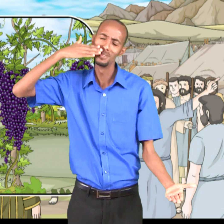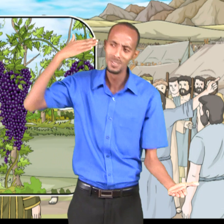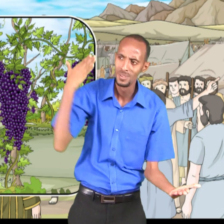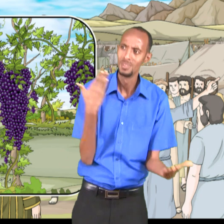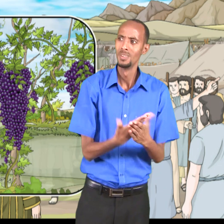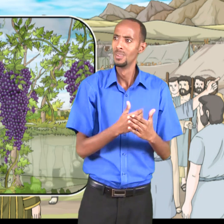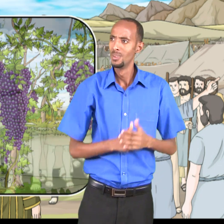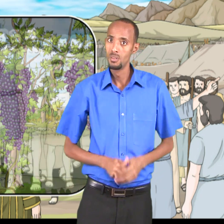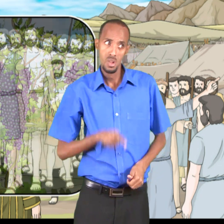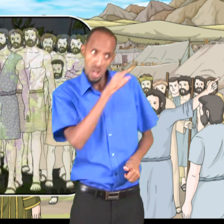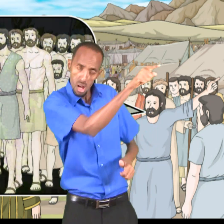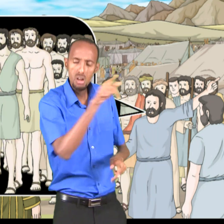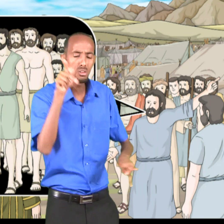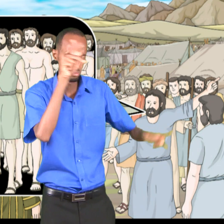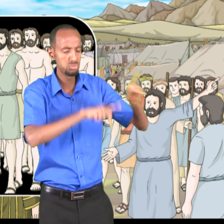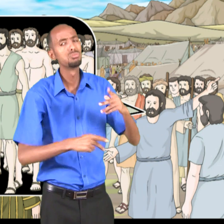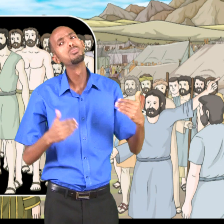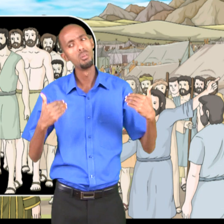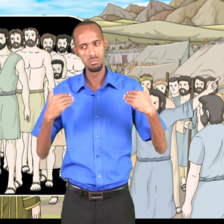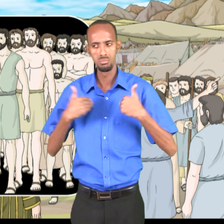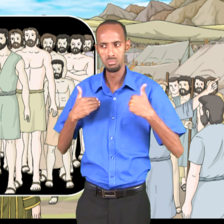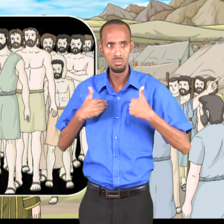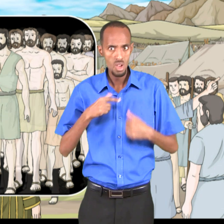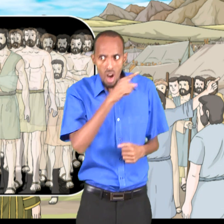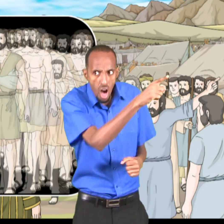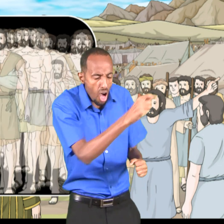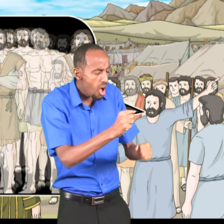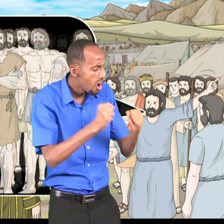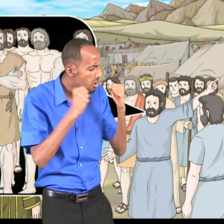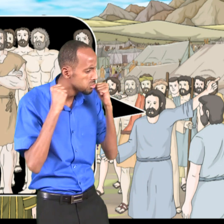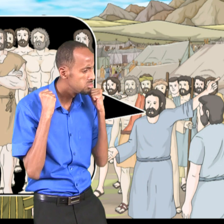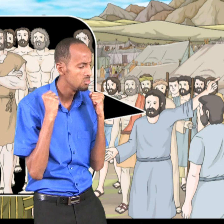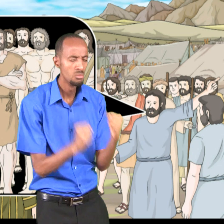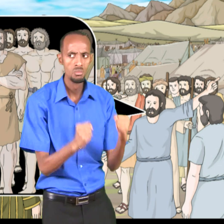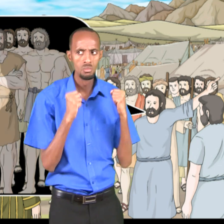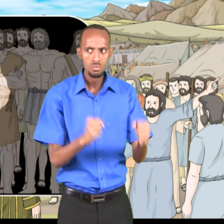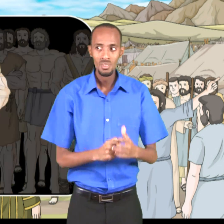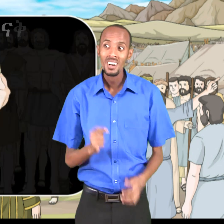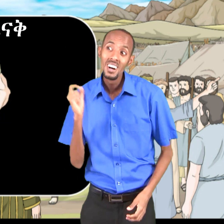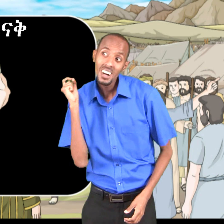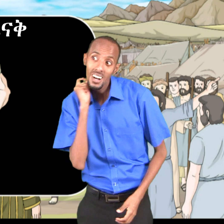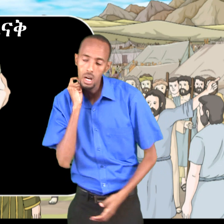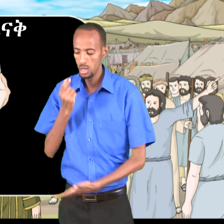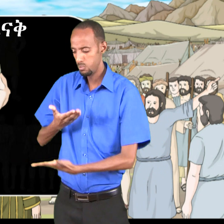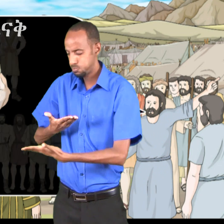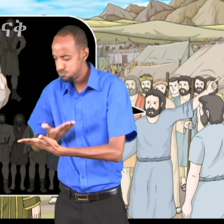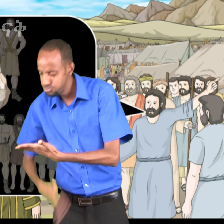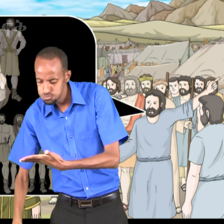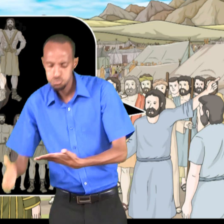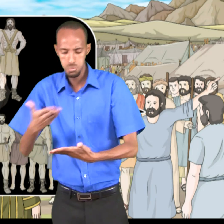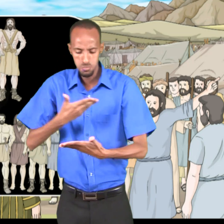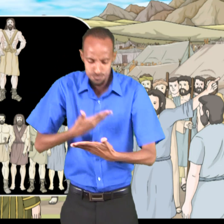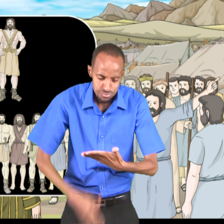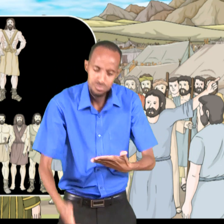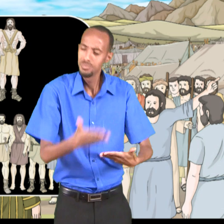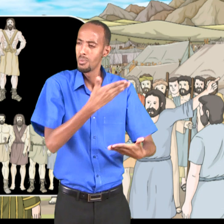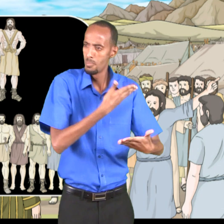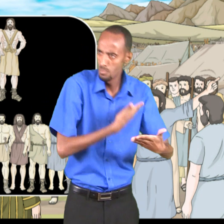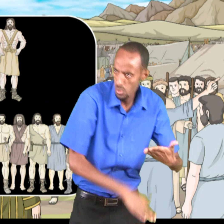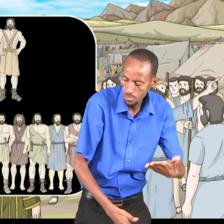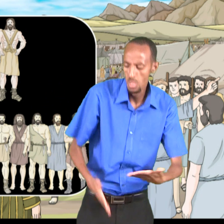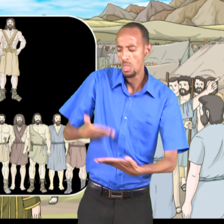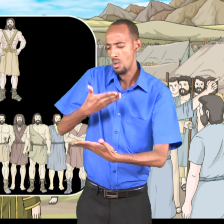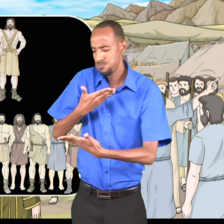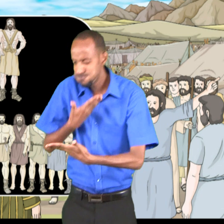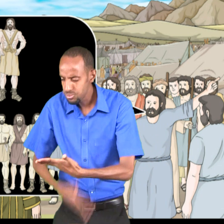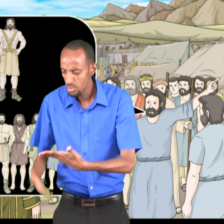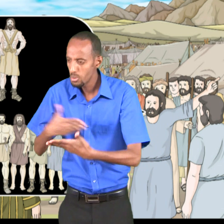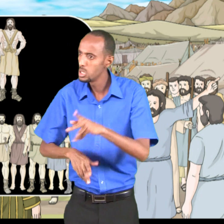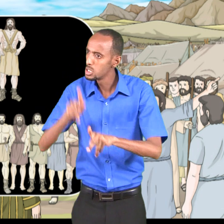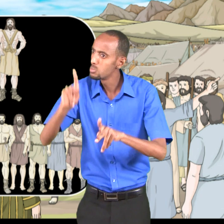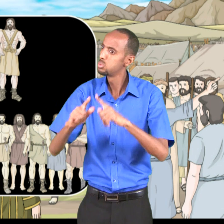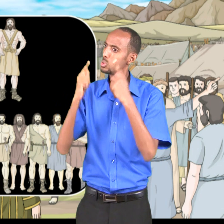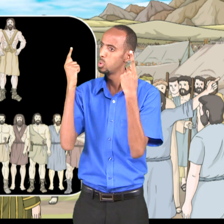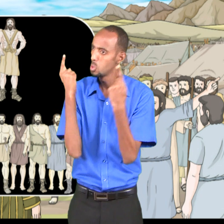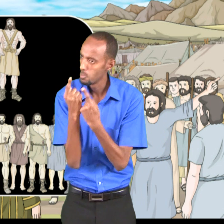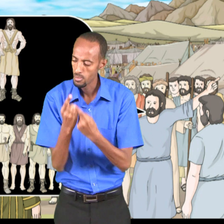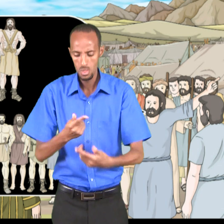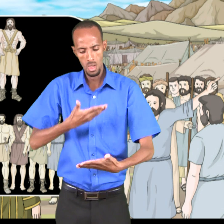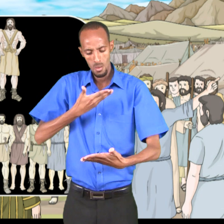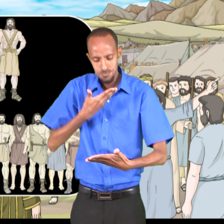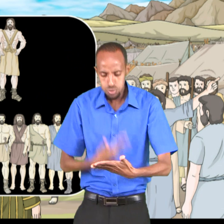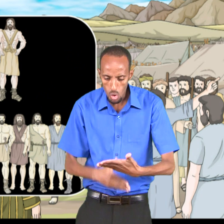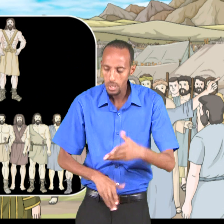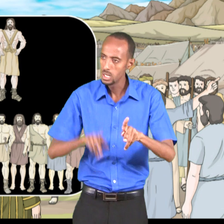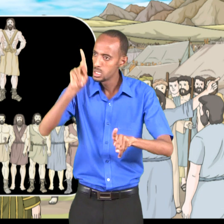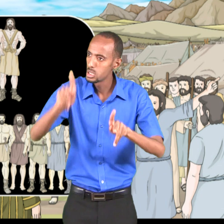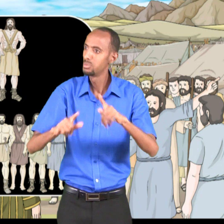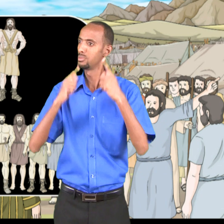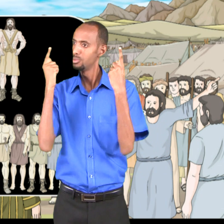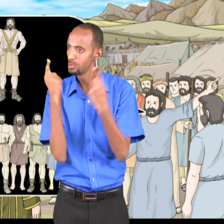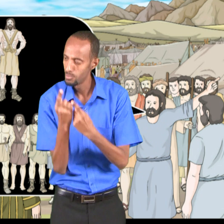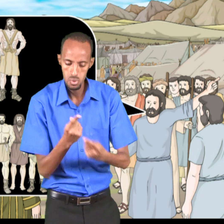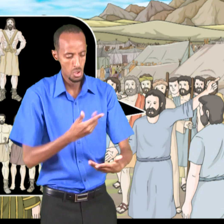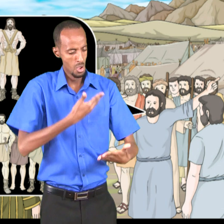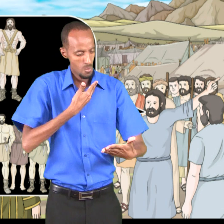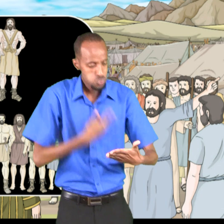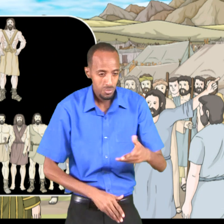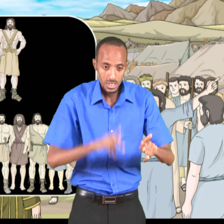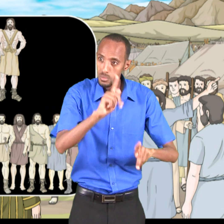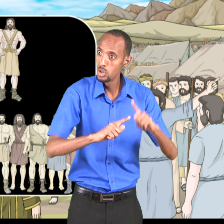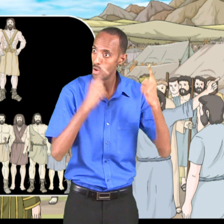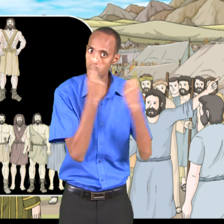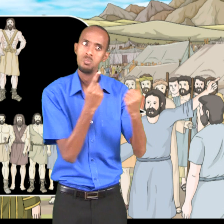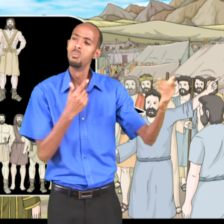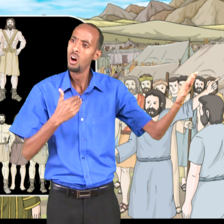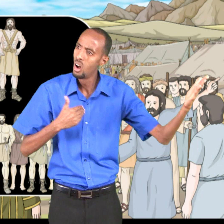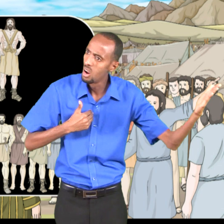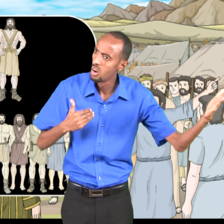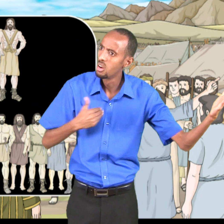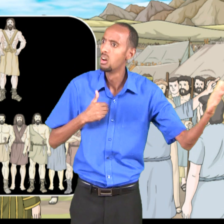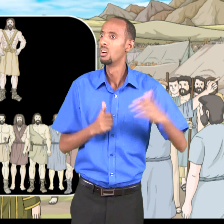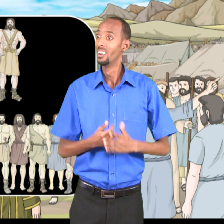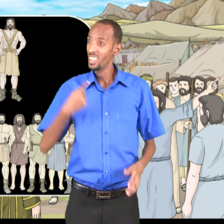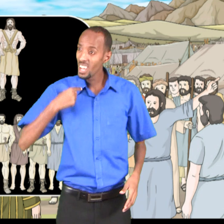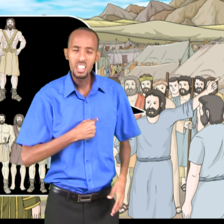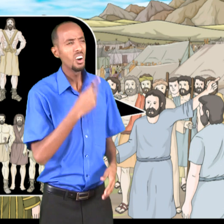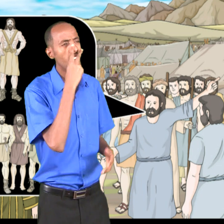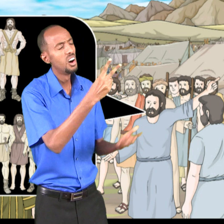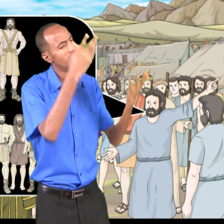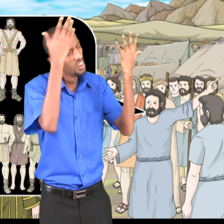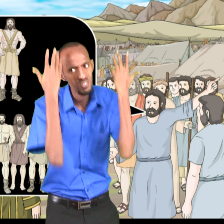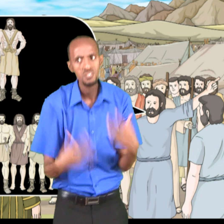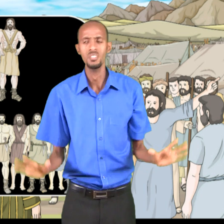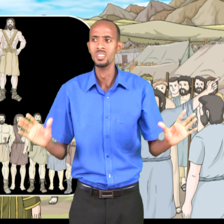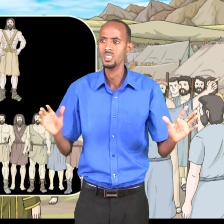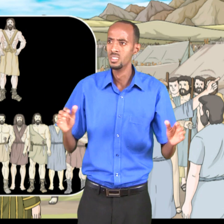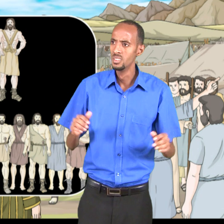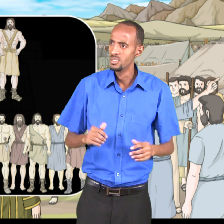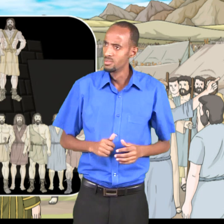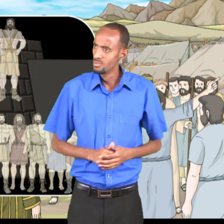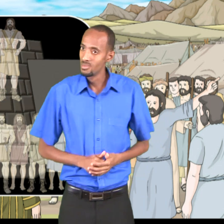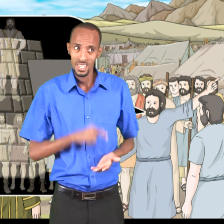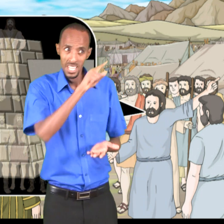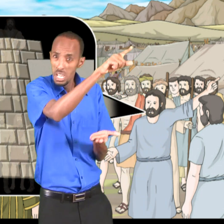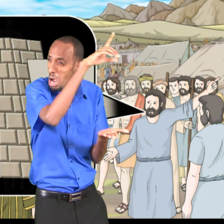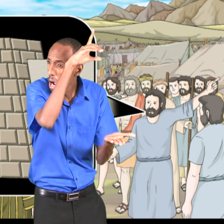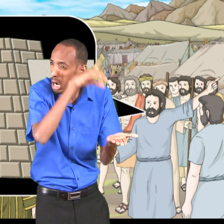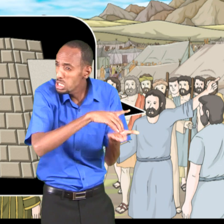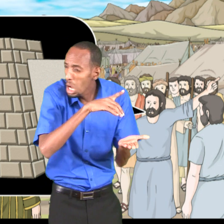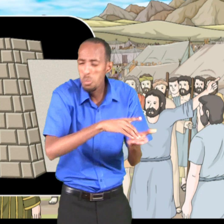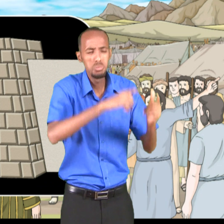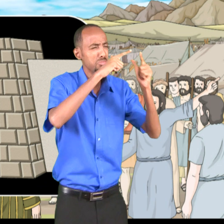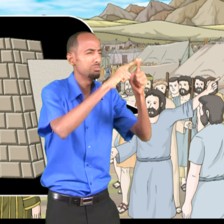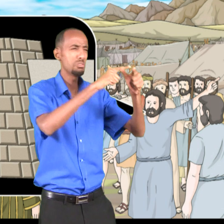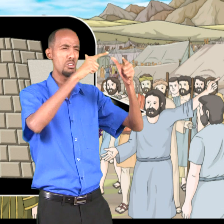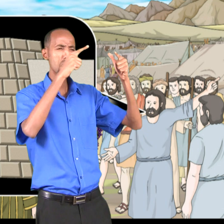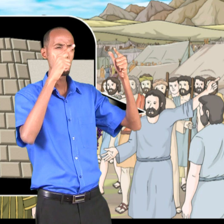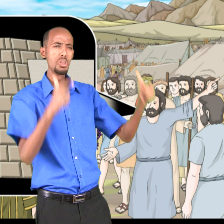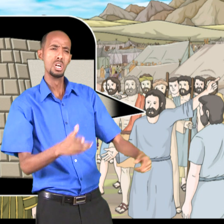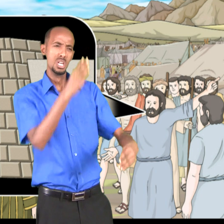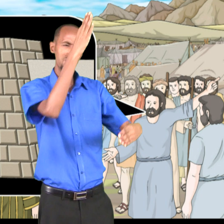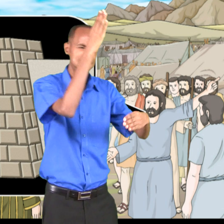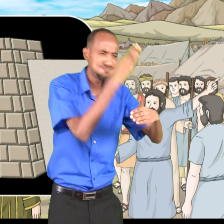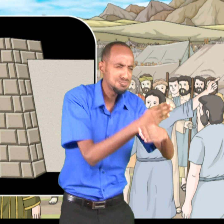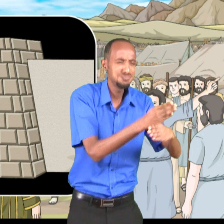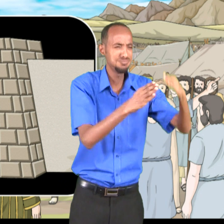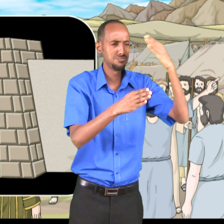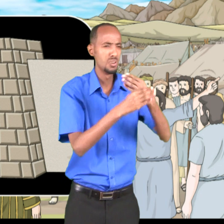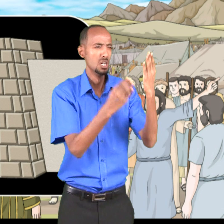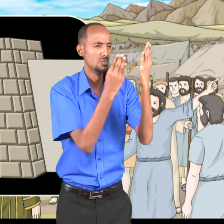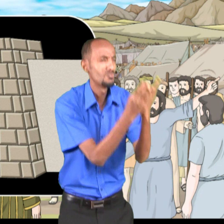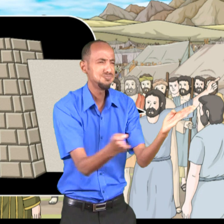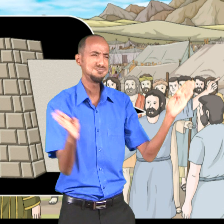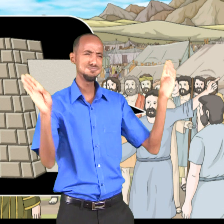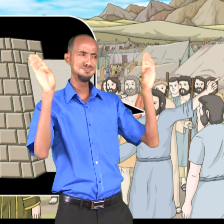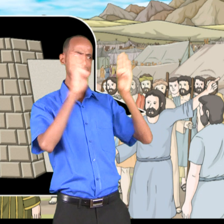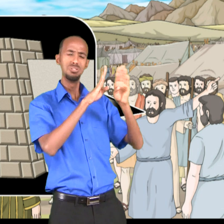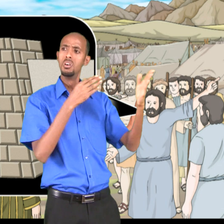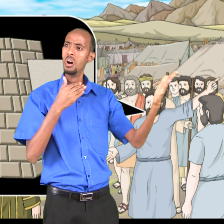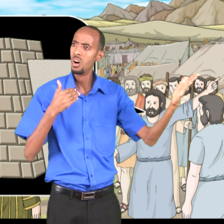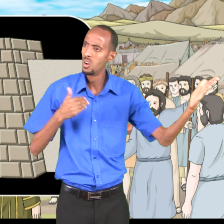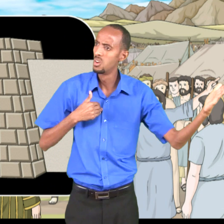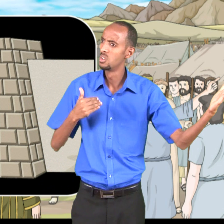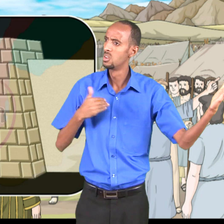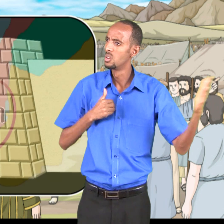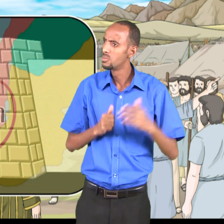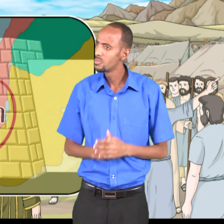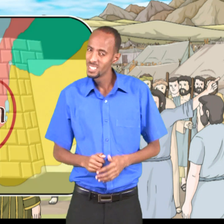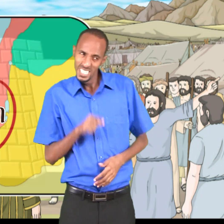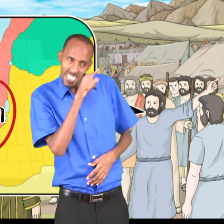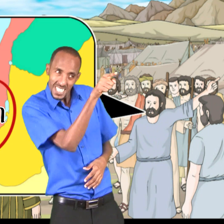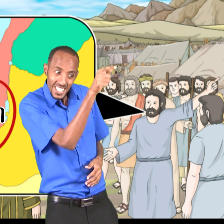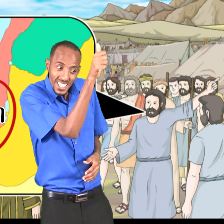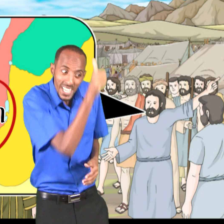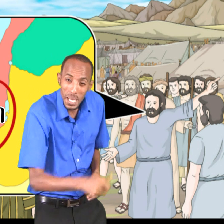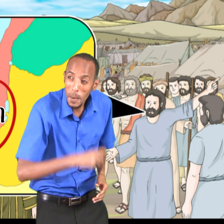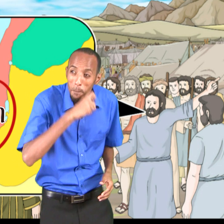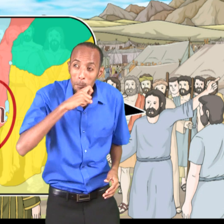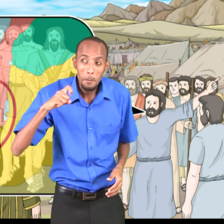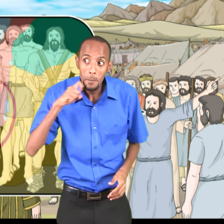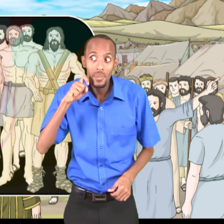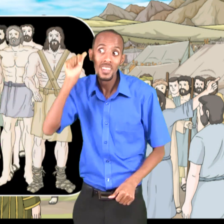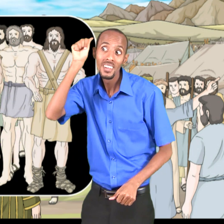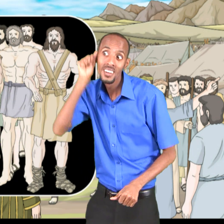Nevertheless, the people living in the land are strong, and the cities are large and fortified. We even saw the descendants of Anak there.